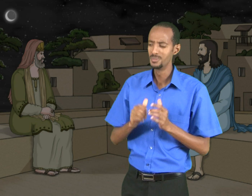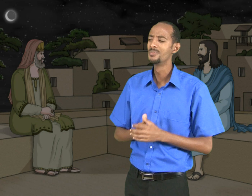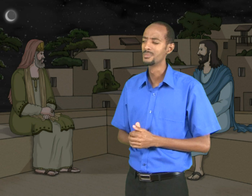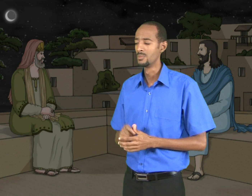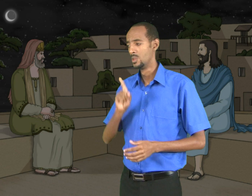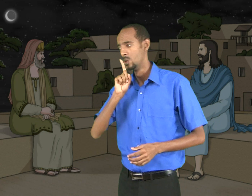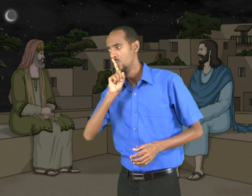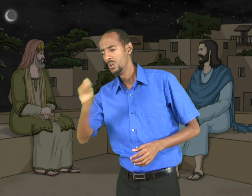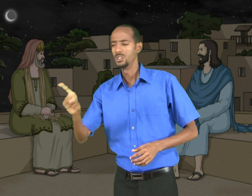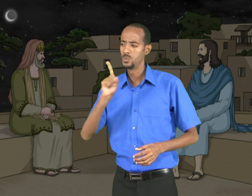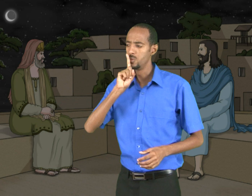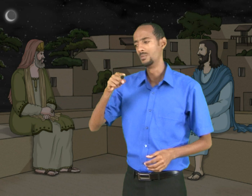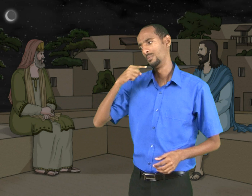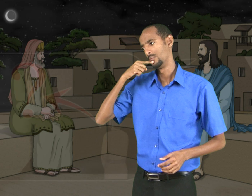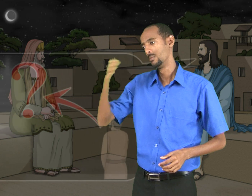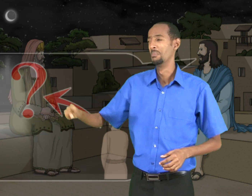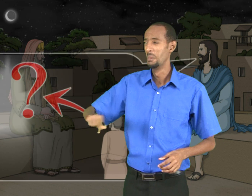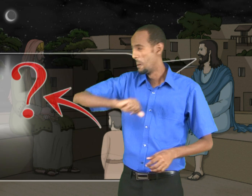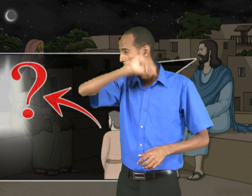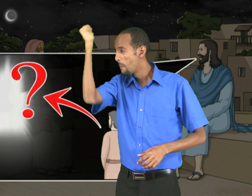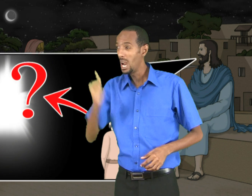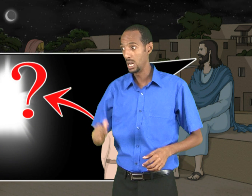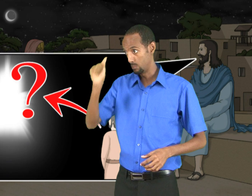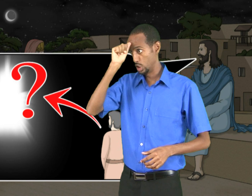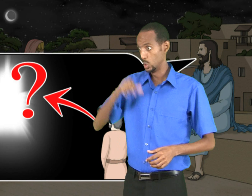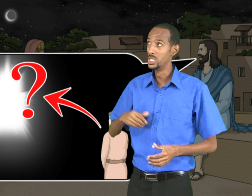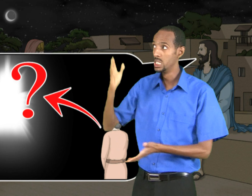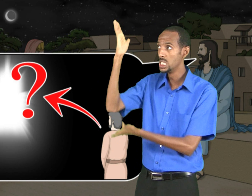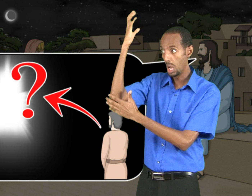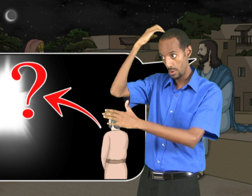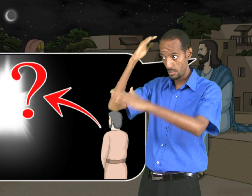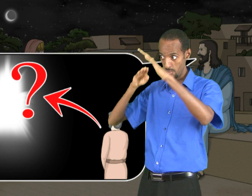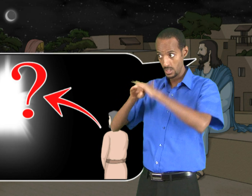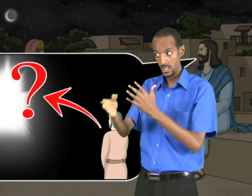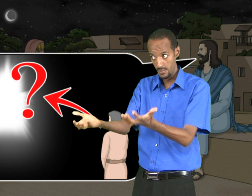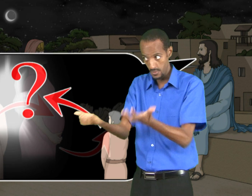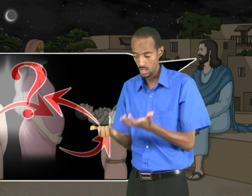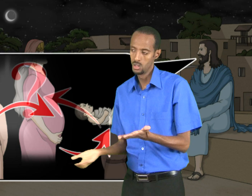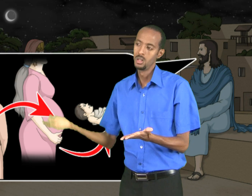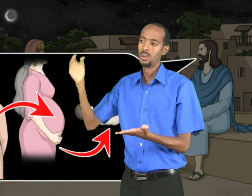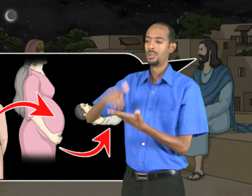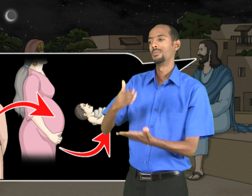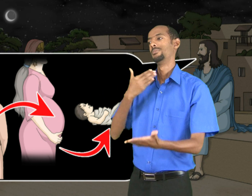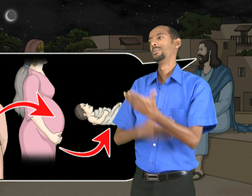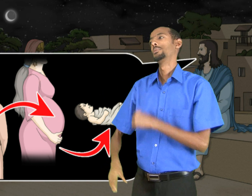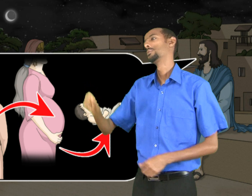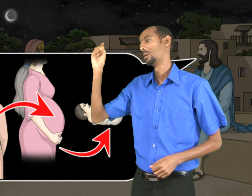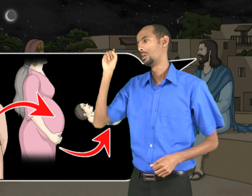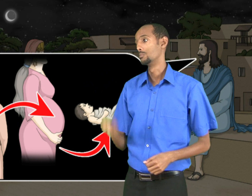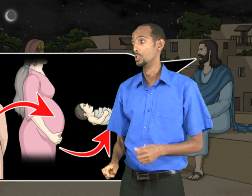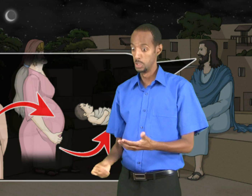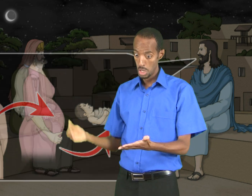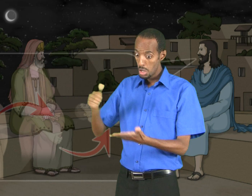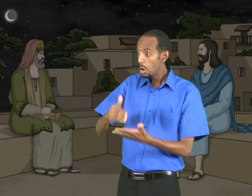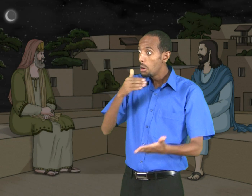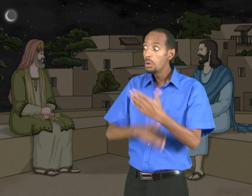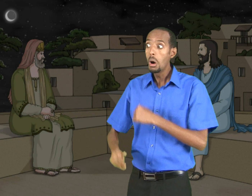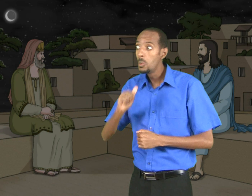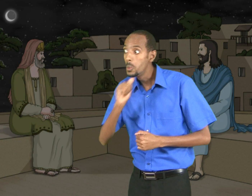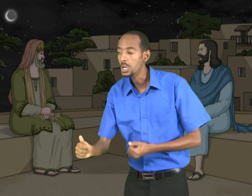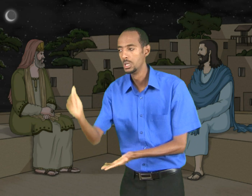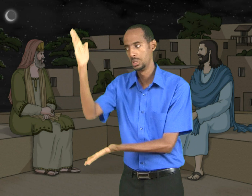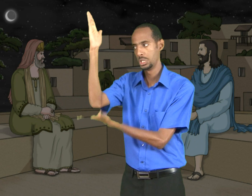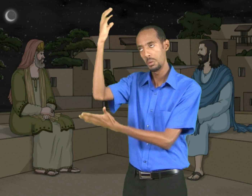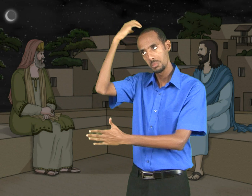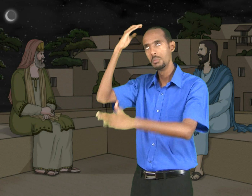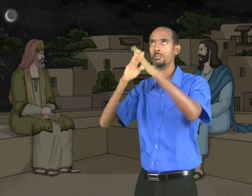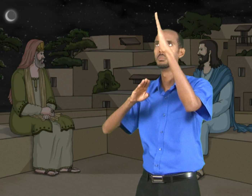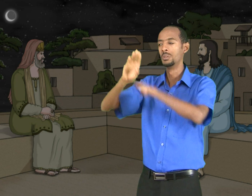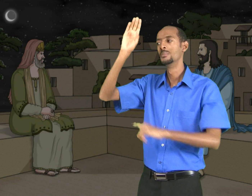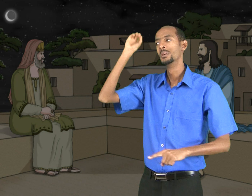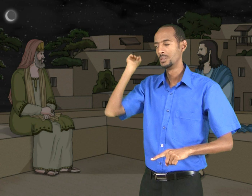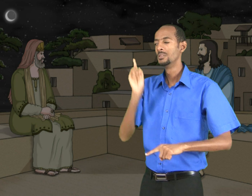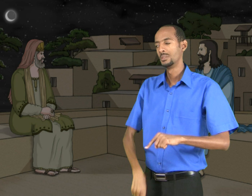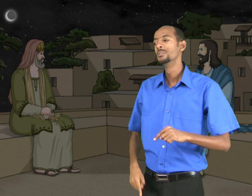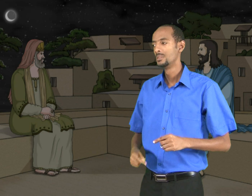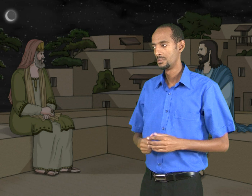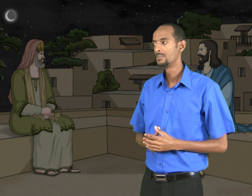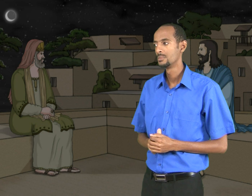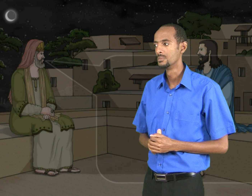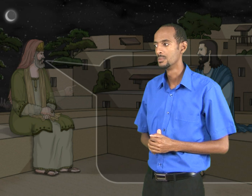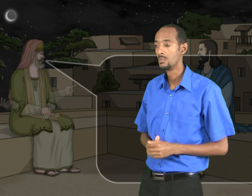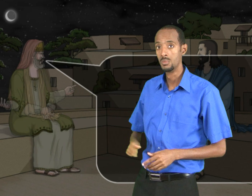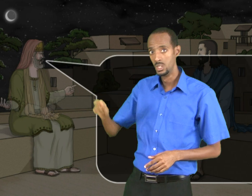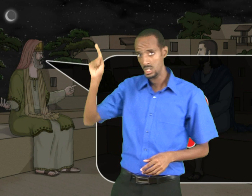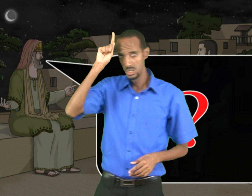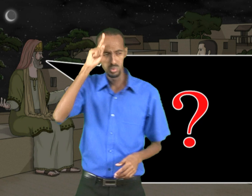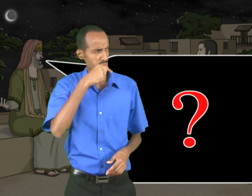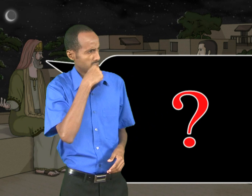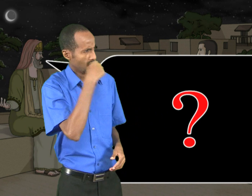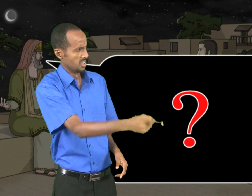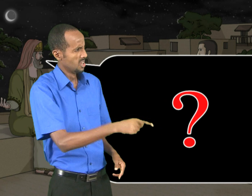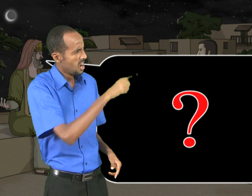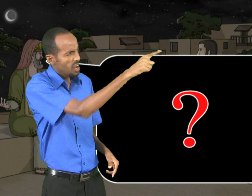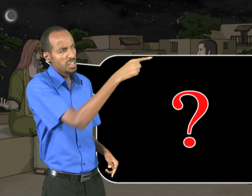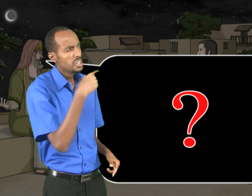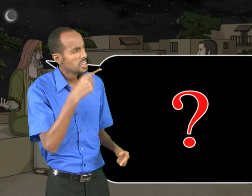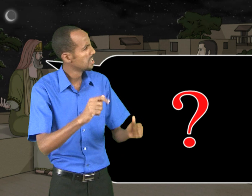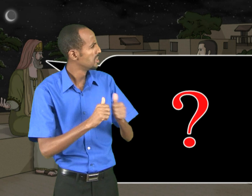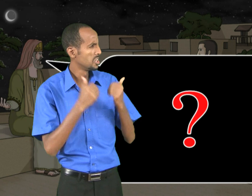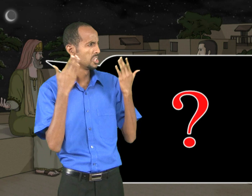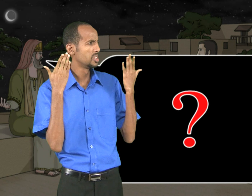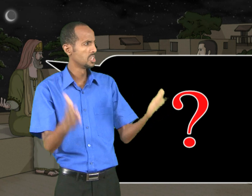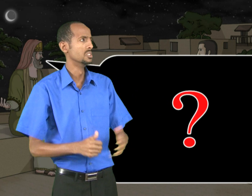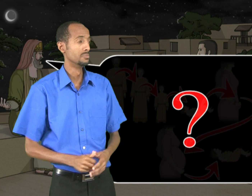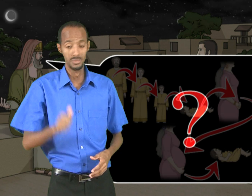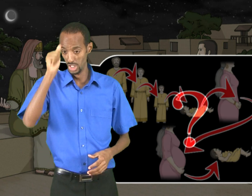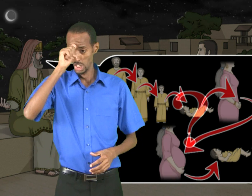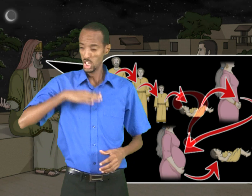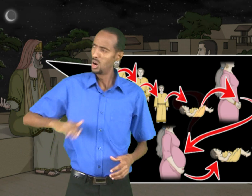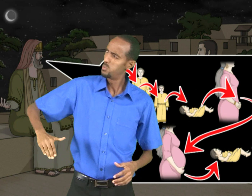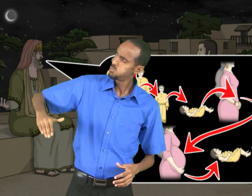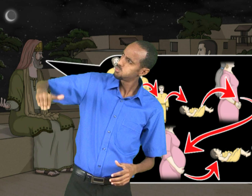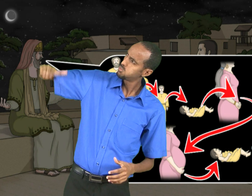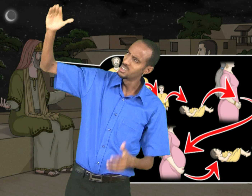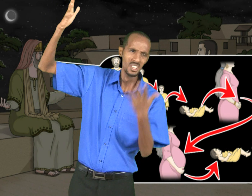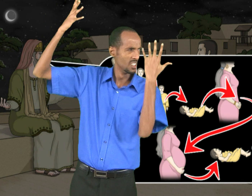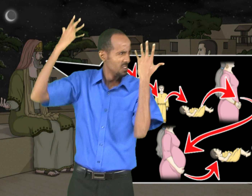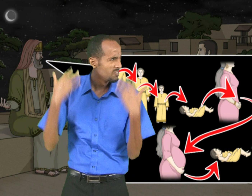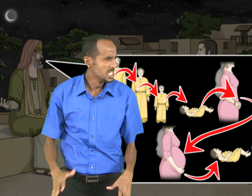Jesus replied, “Truly, truly, I tell you, no one can see the kingdom of God unless he is born again.” “How can a man be born when he is old?” Nicodemus asked.